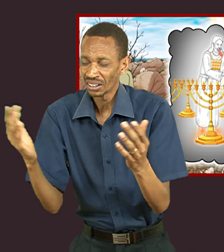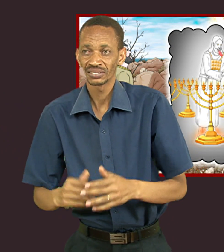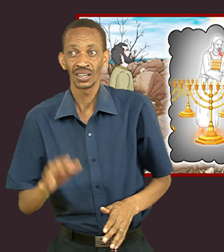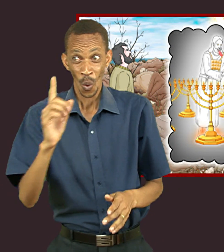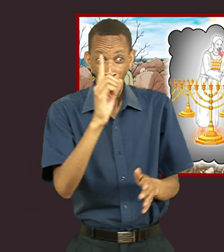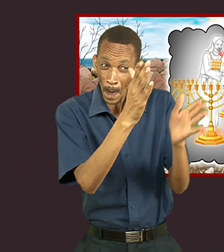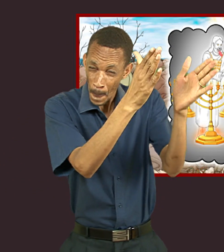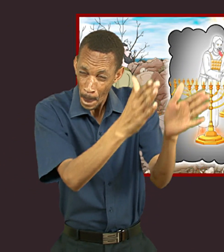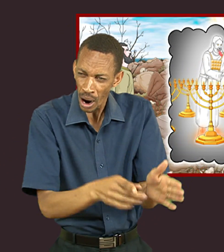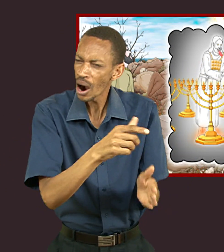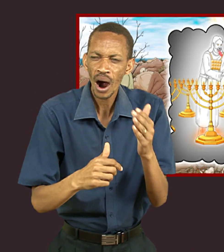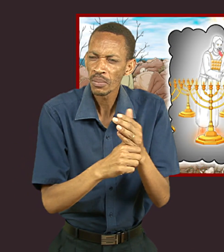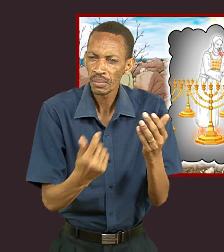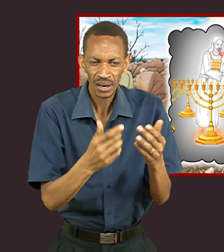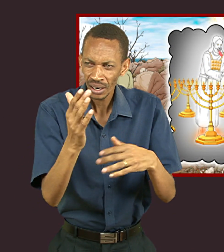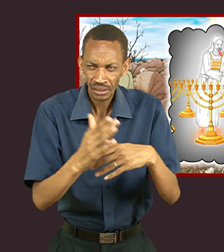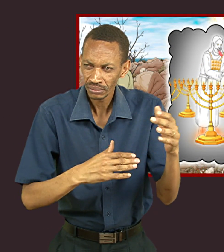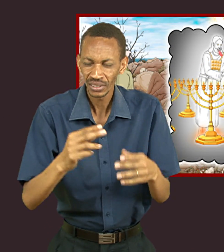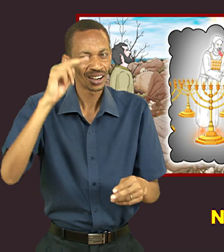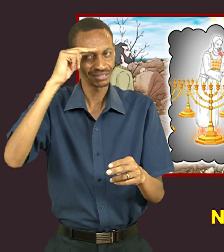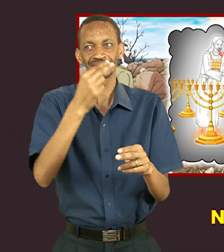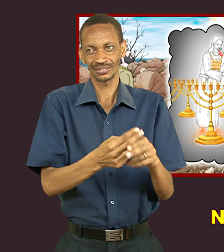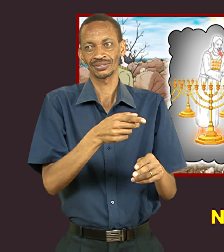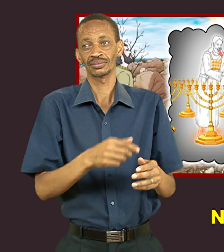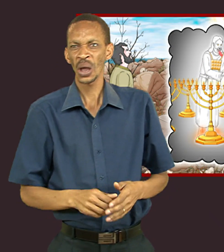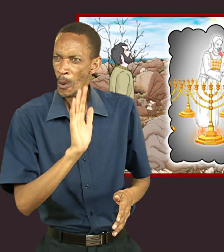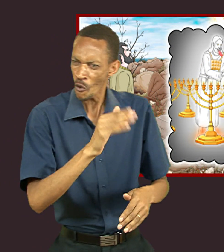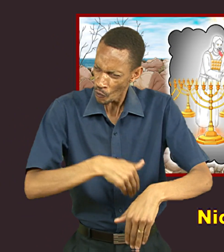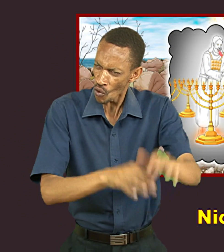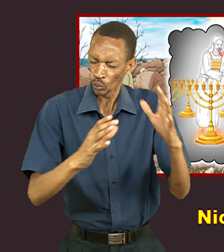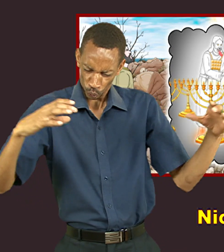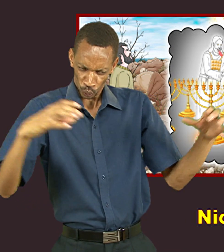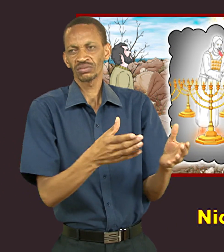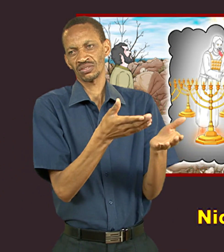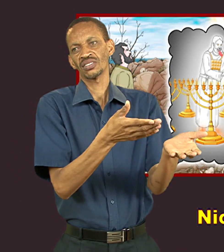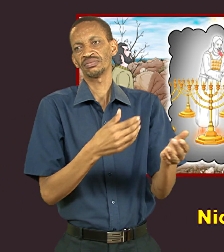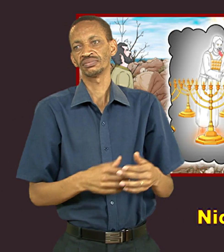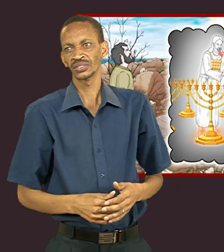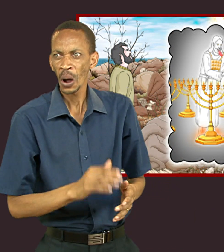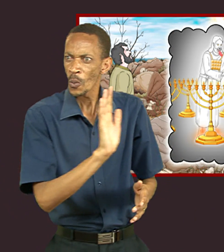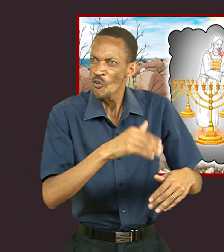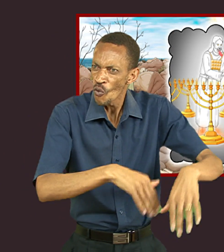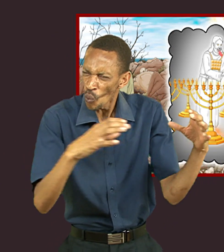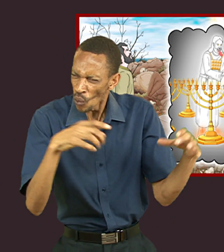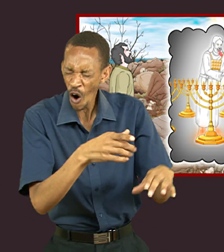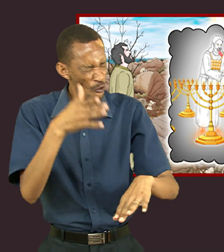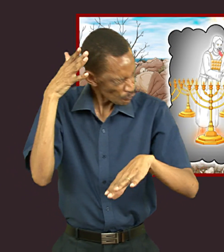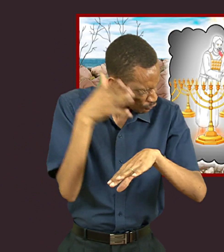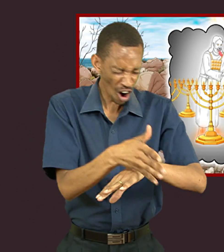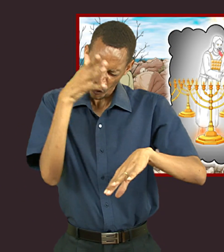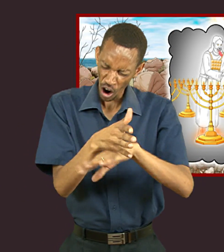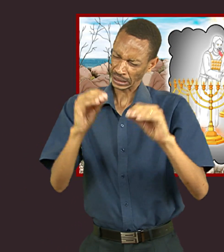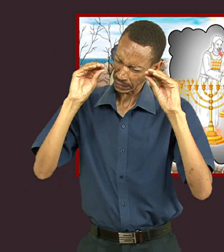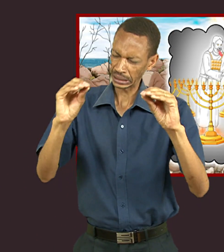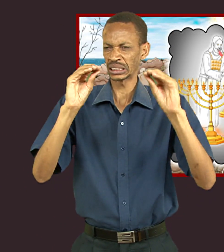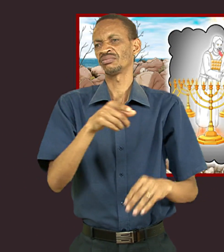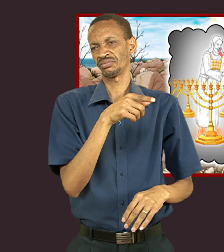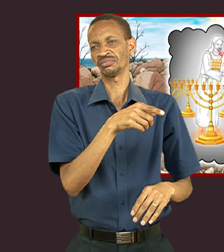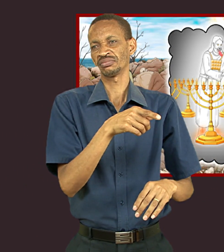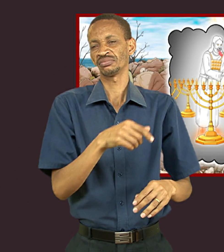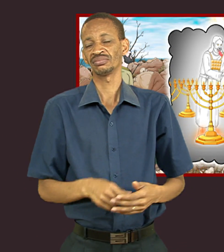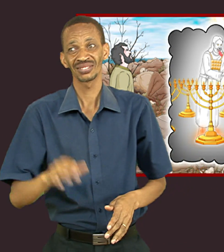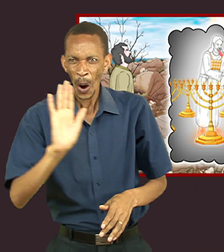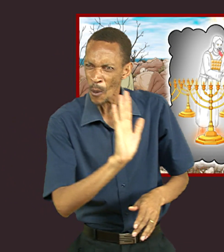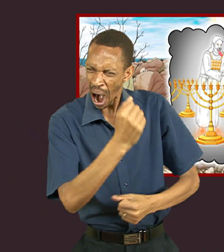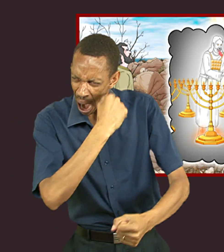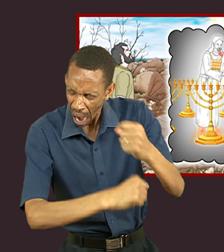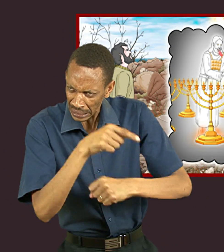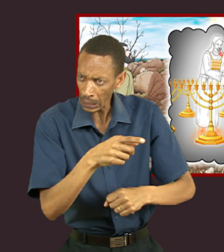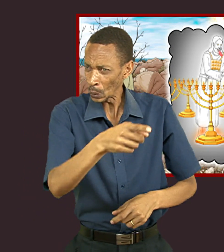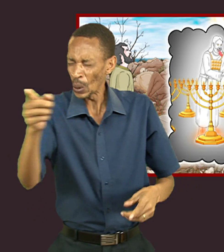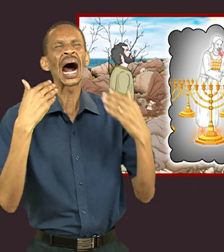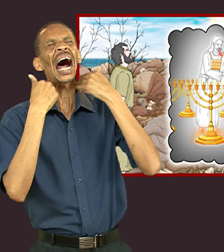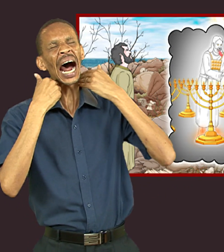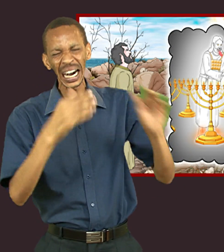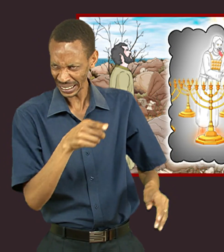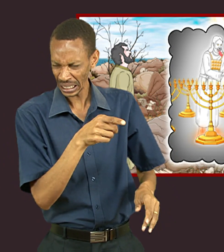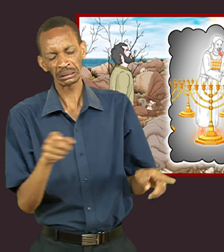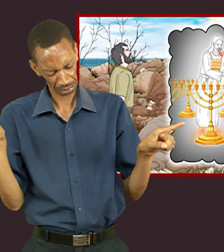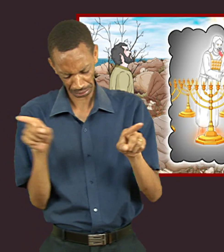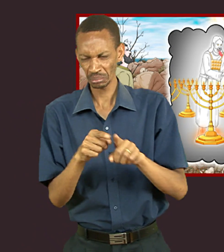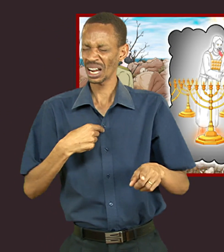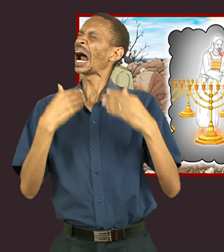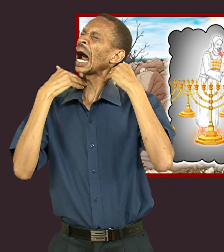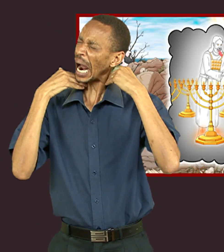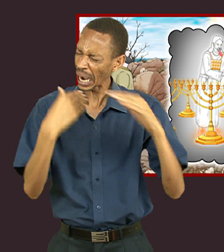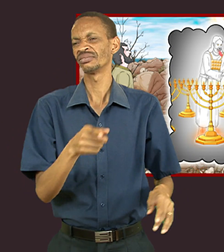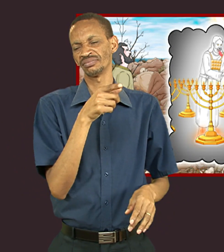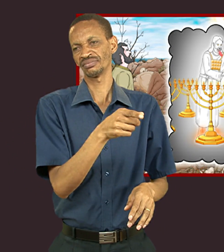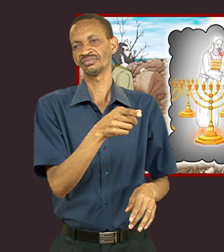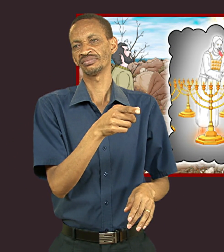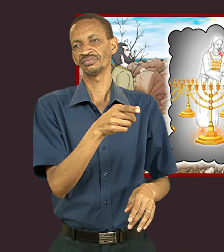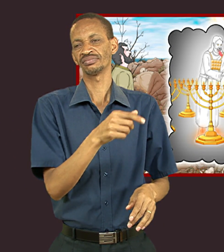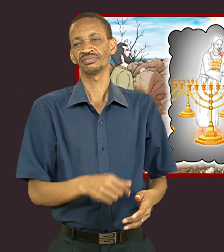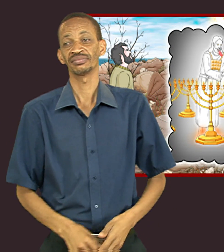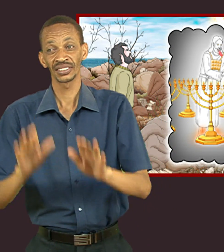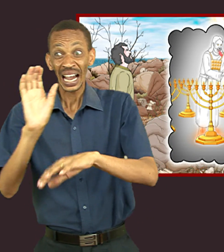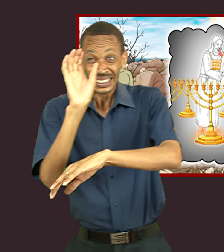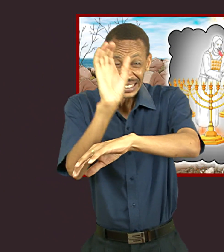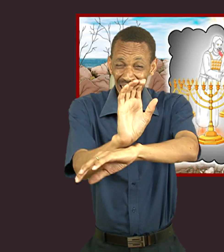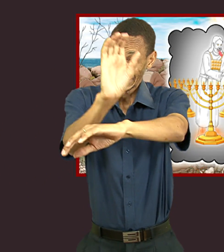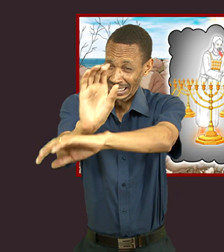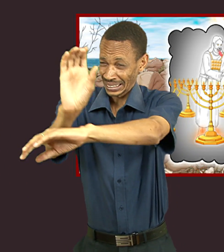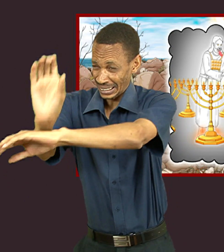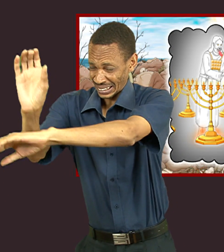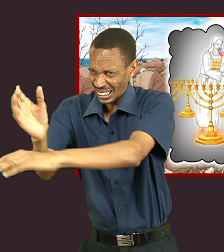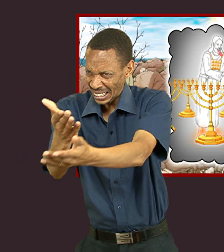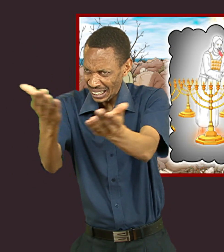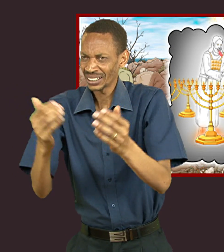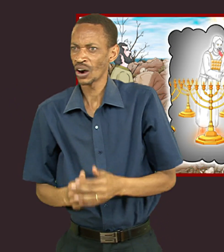But you have this to your credit: You hate the works of the Nicolaitans, which I also hate.